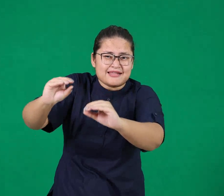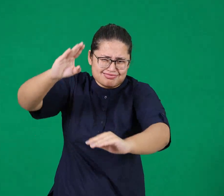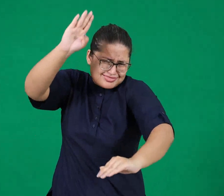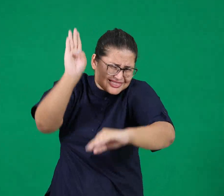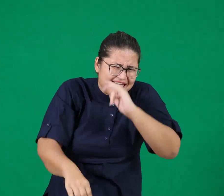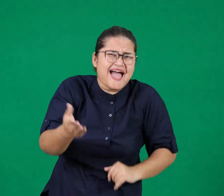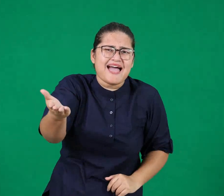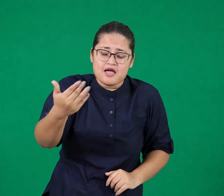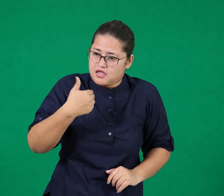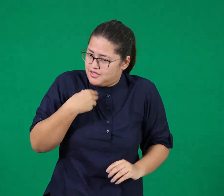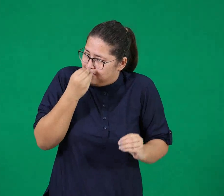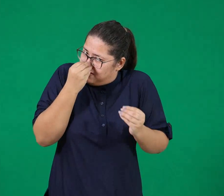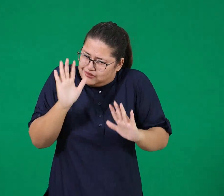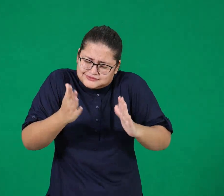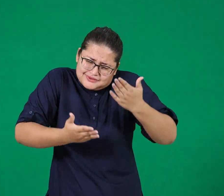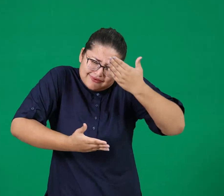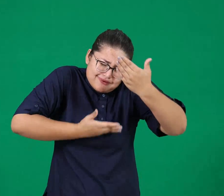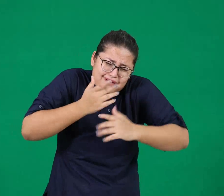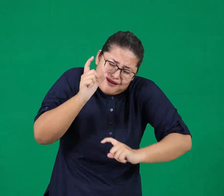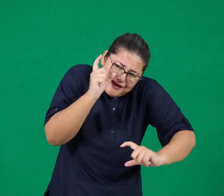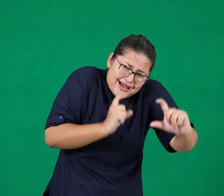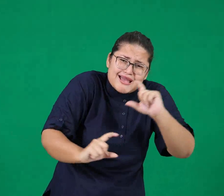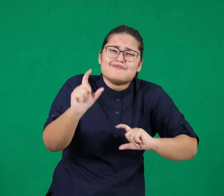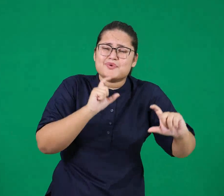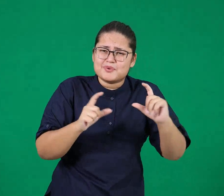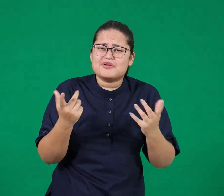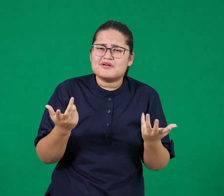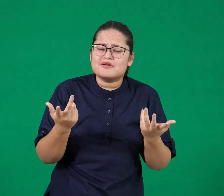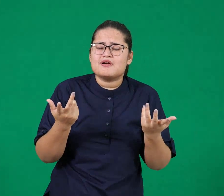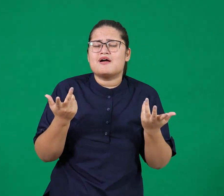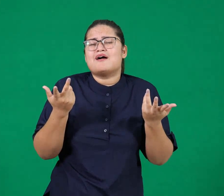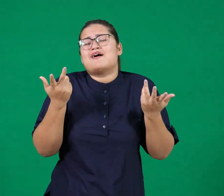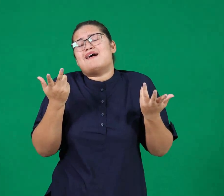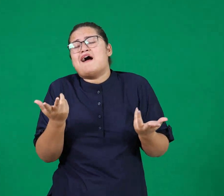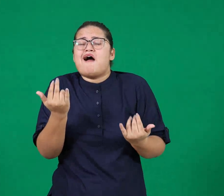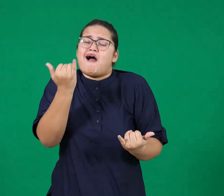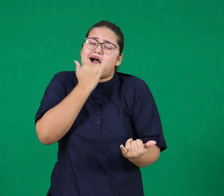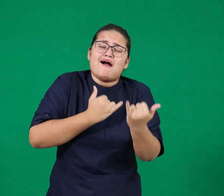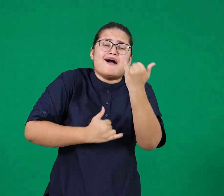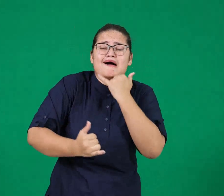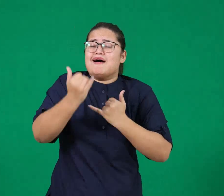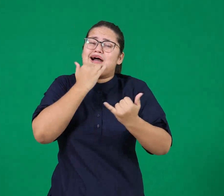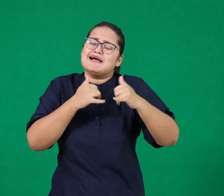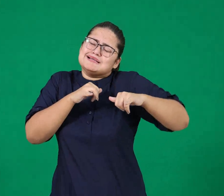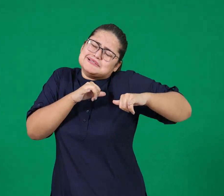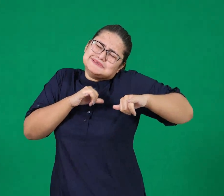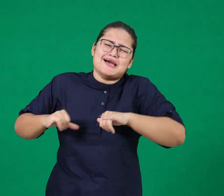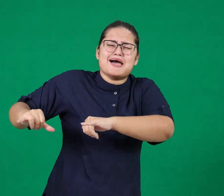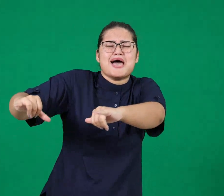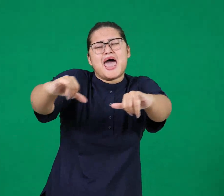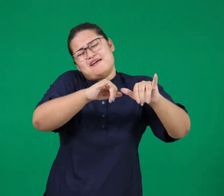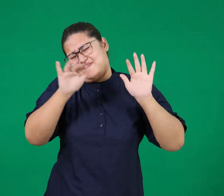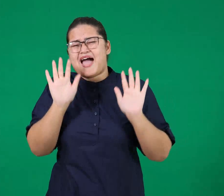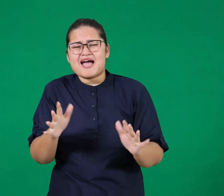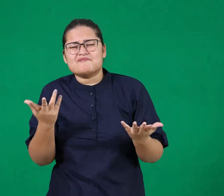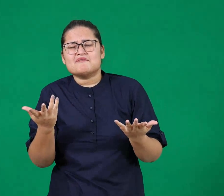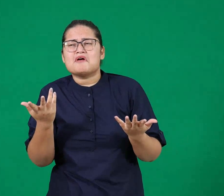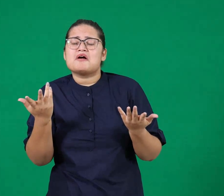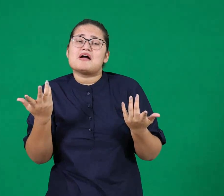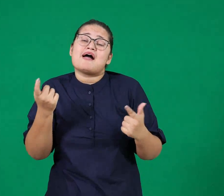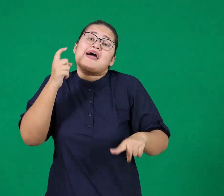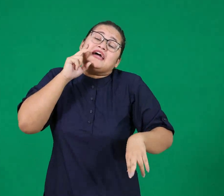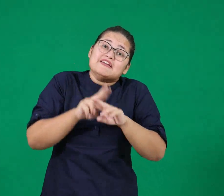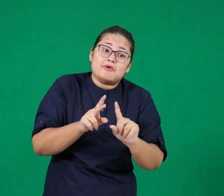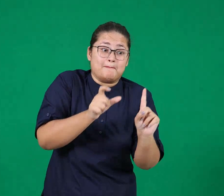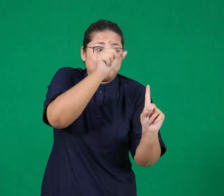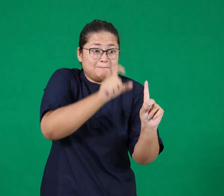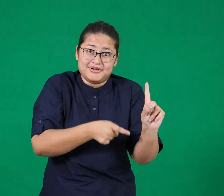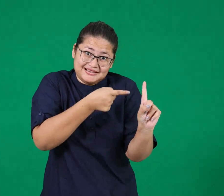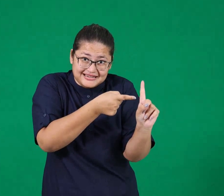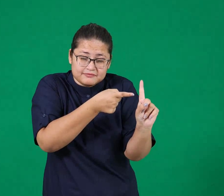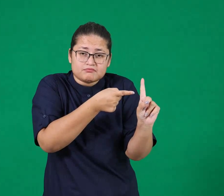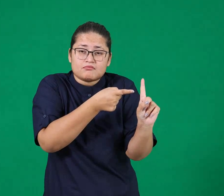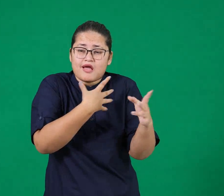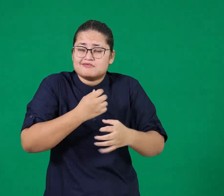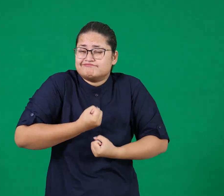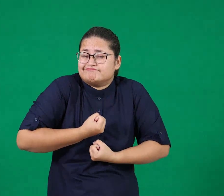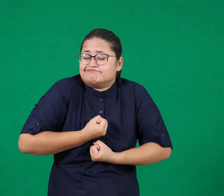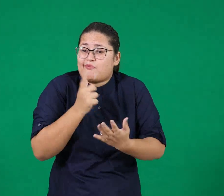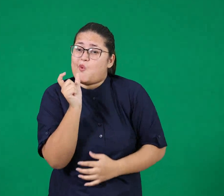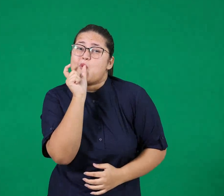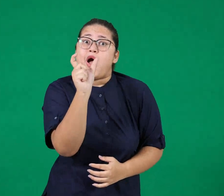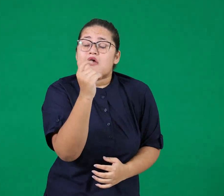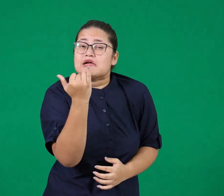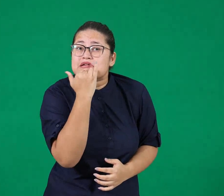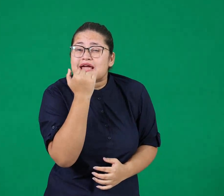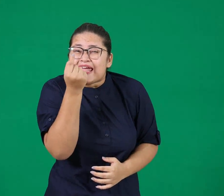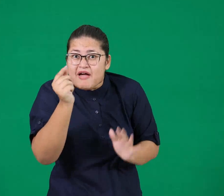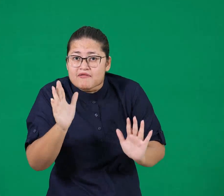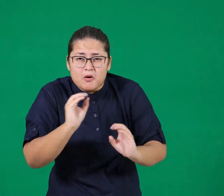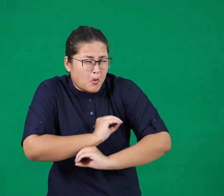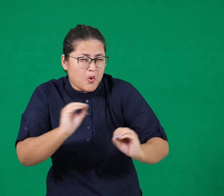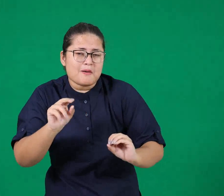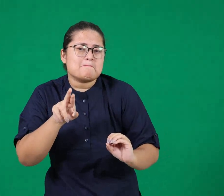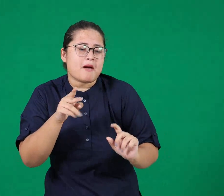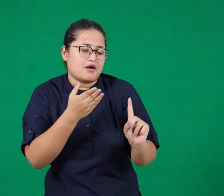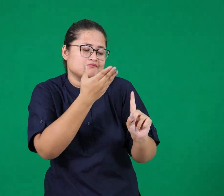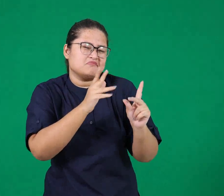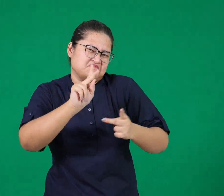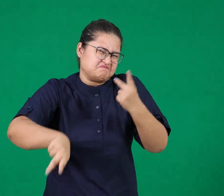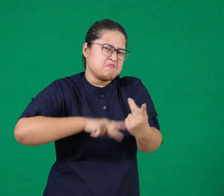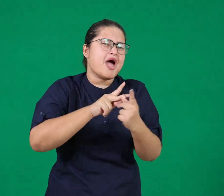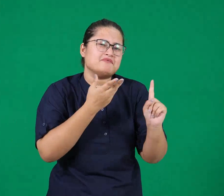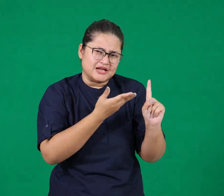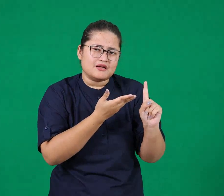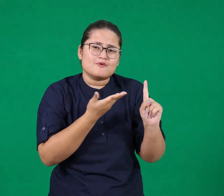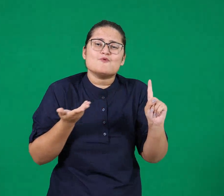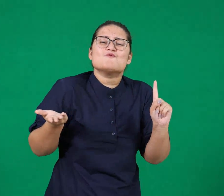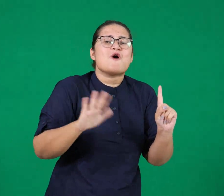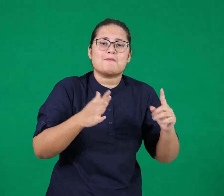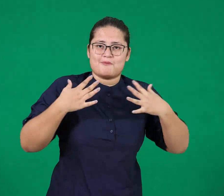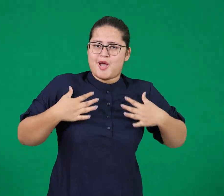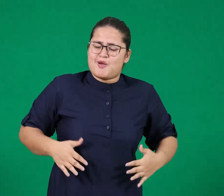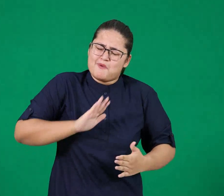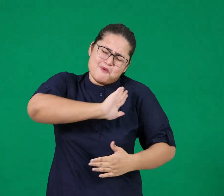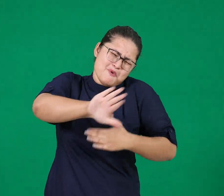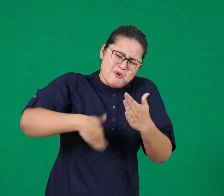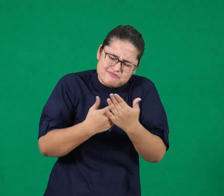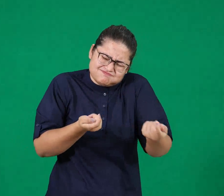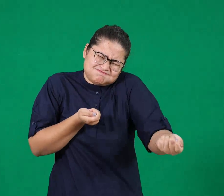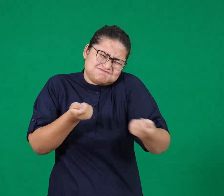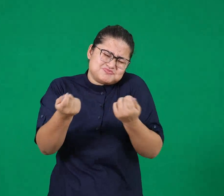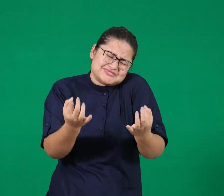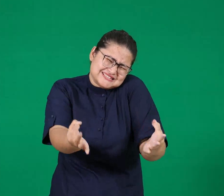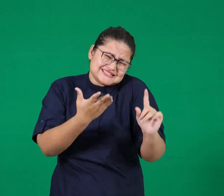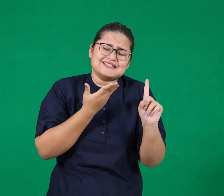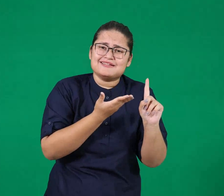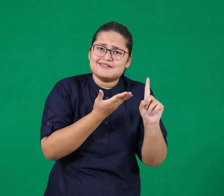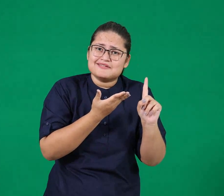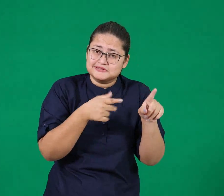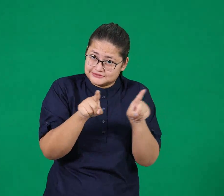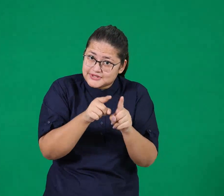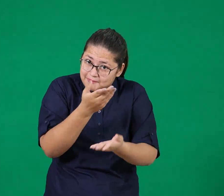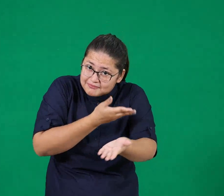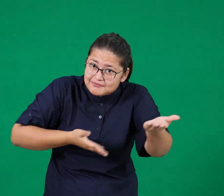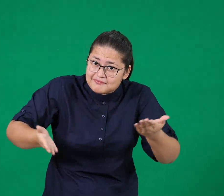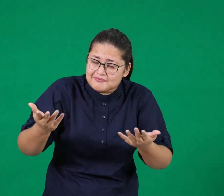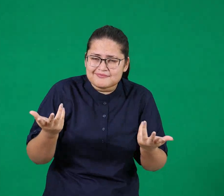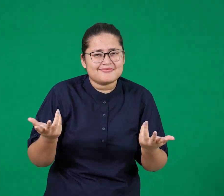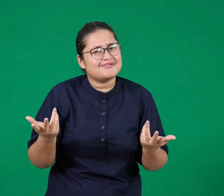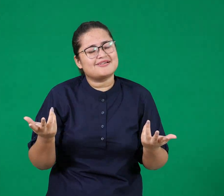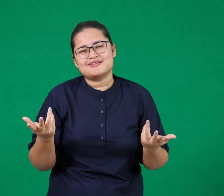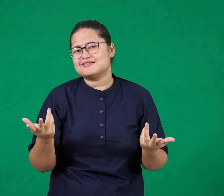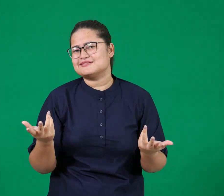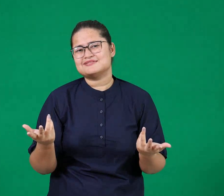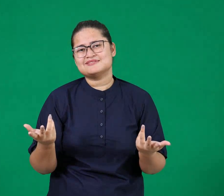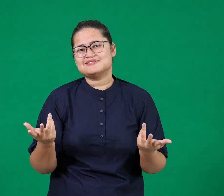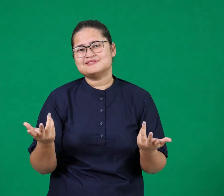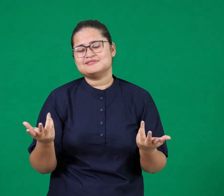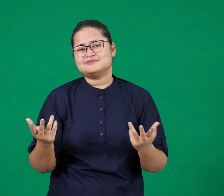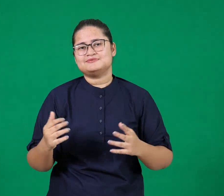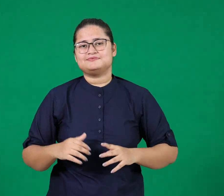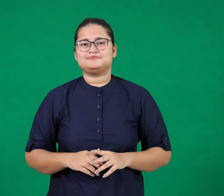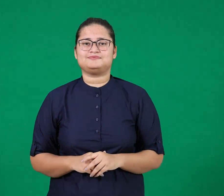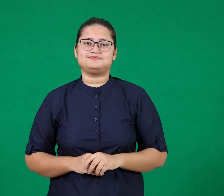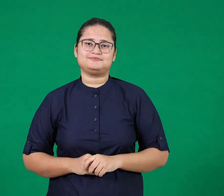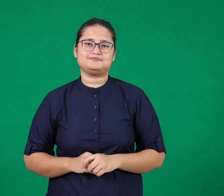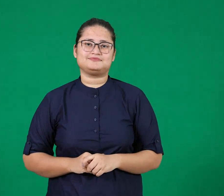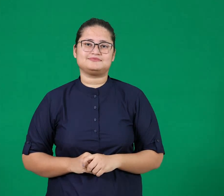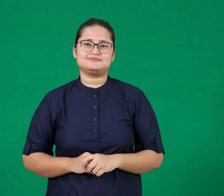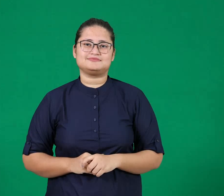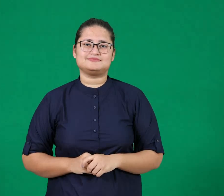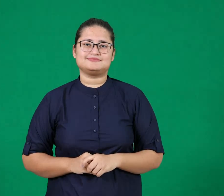If anyone is never at fault in what he says, he is a perfect man, able to control his whole body.